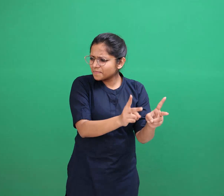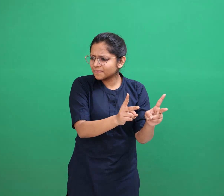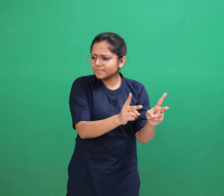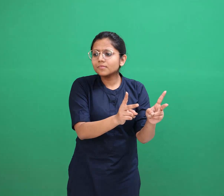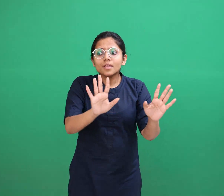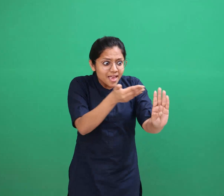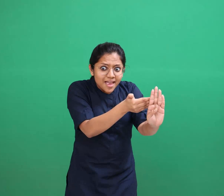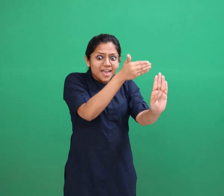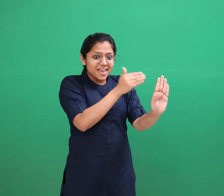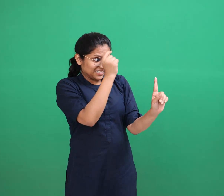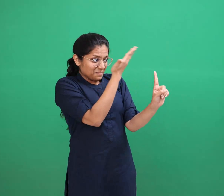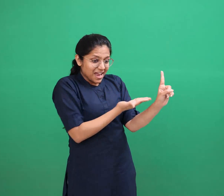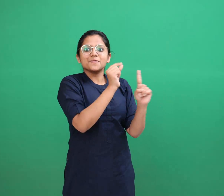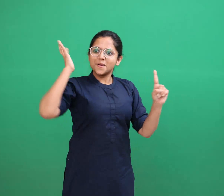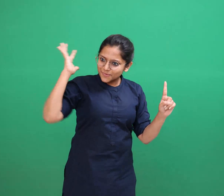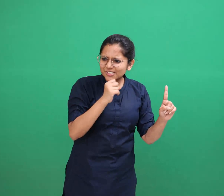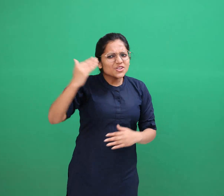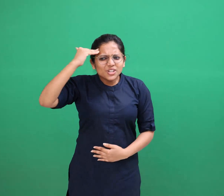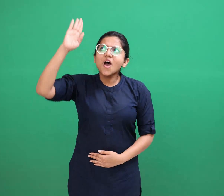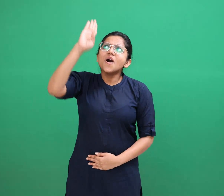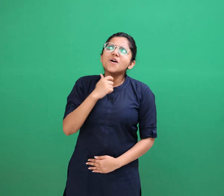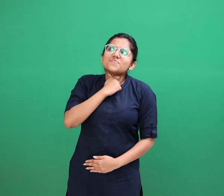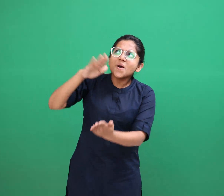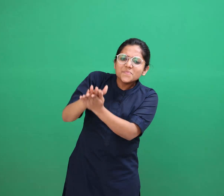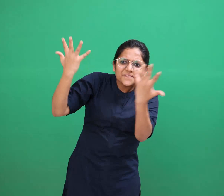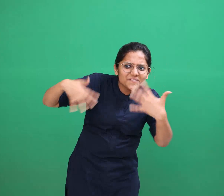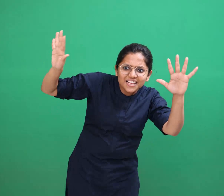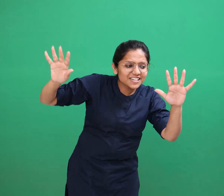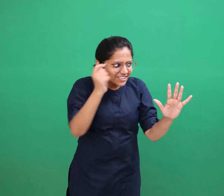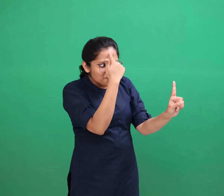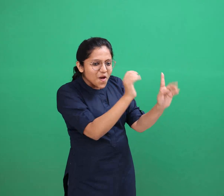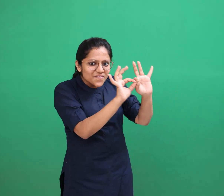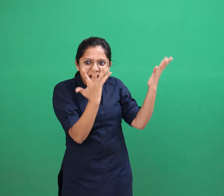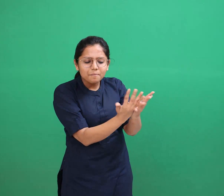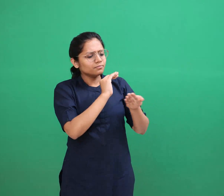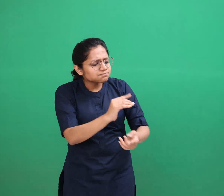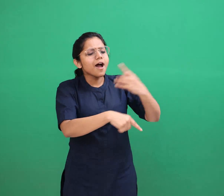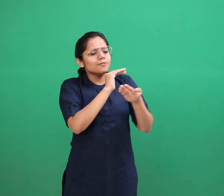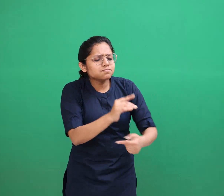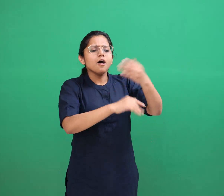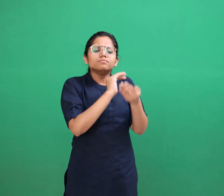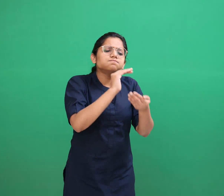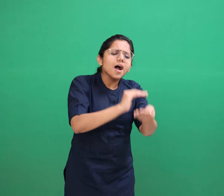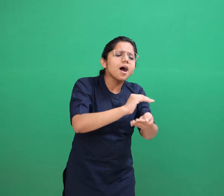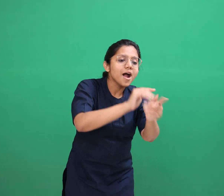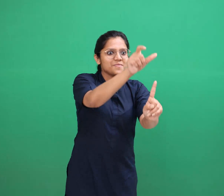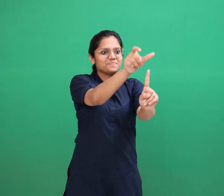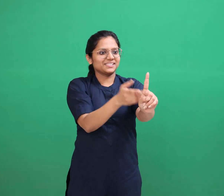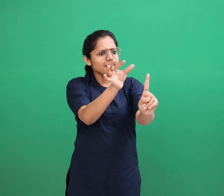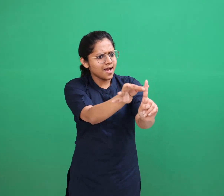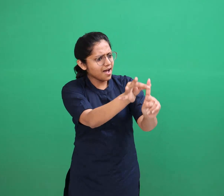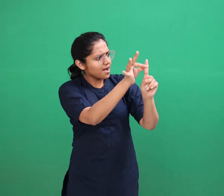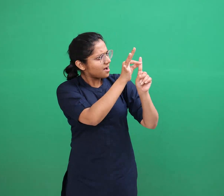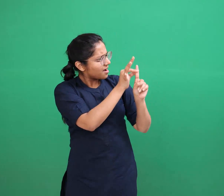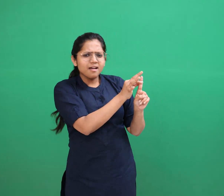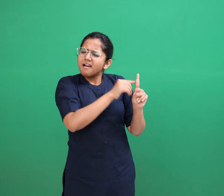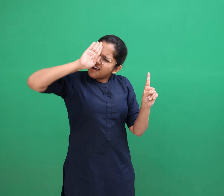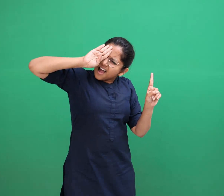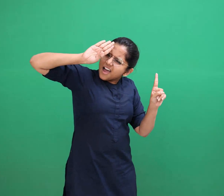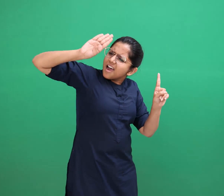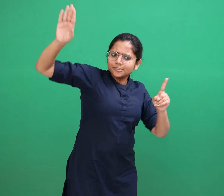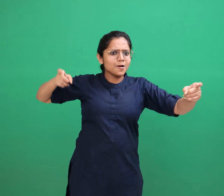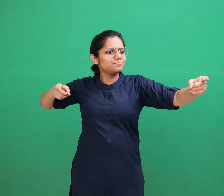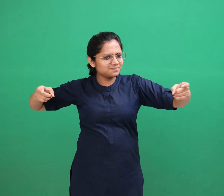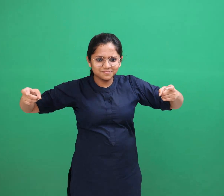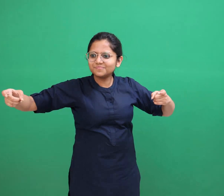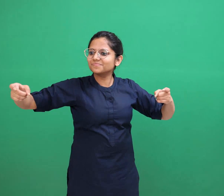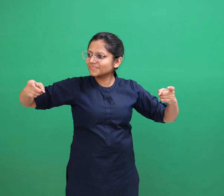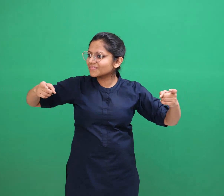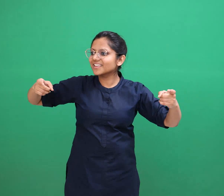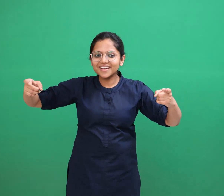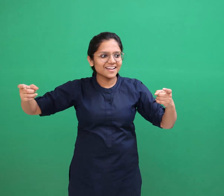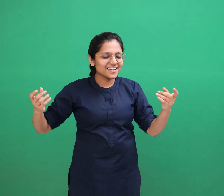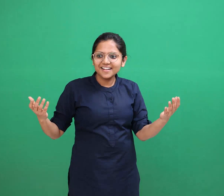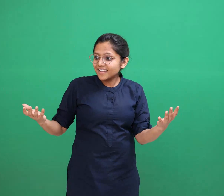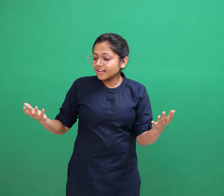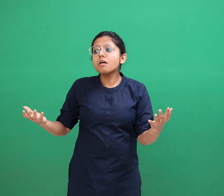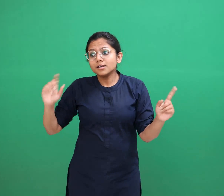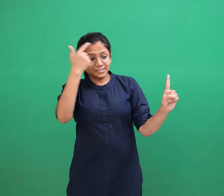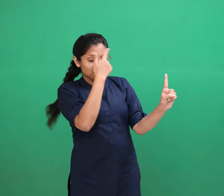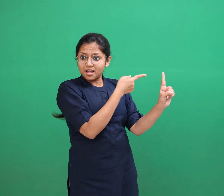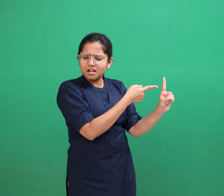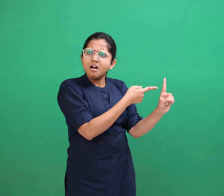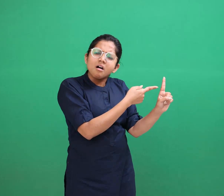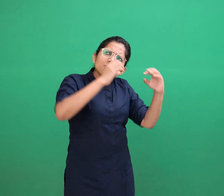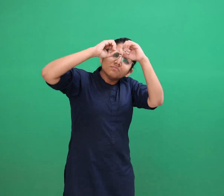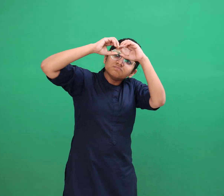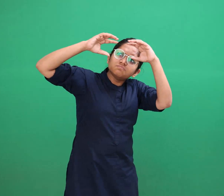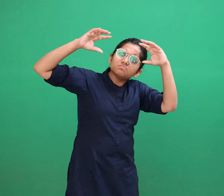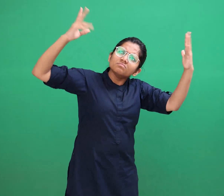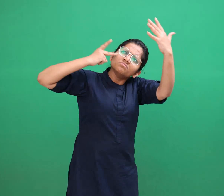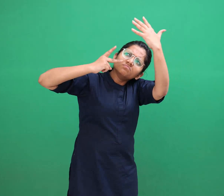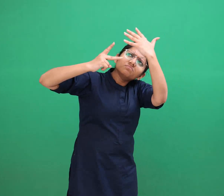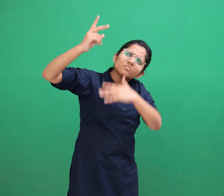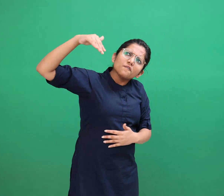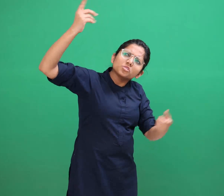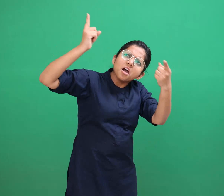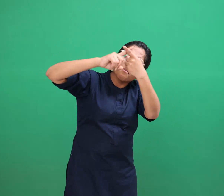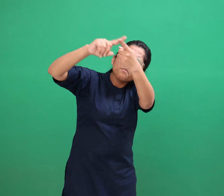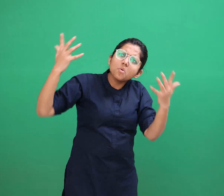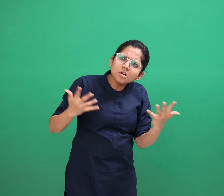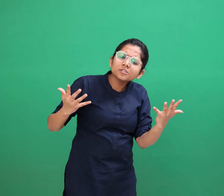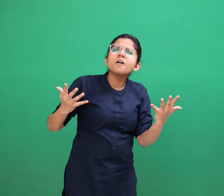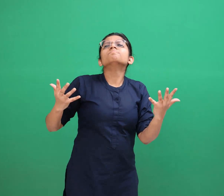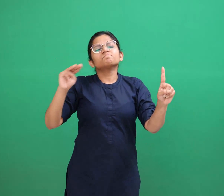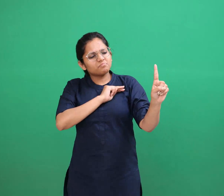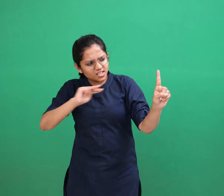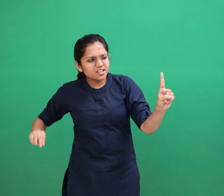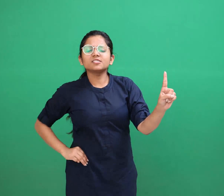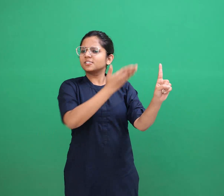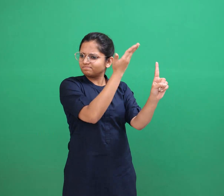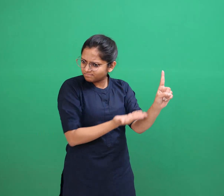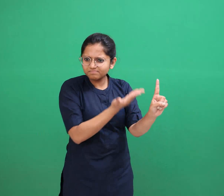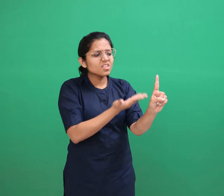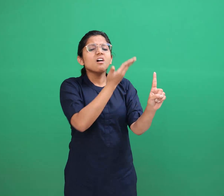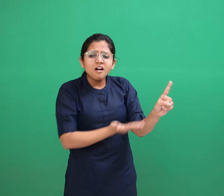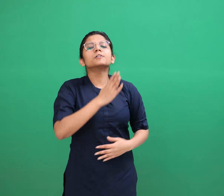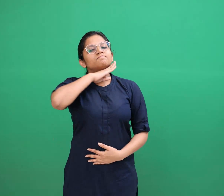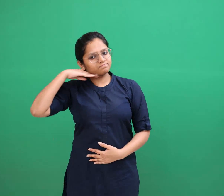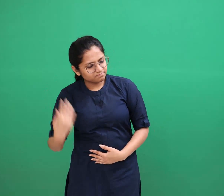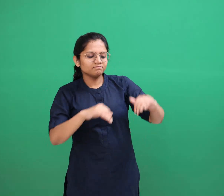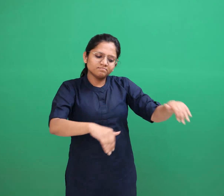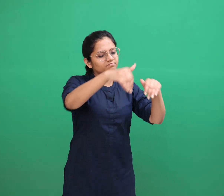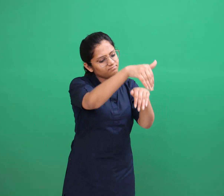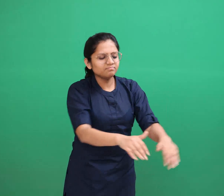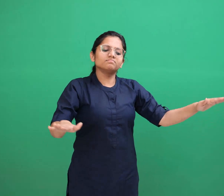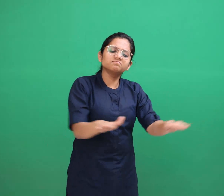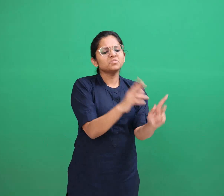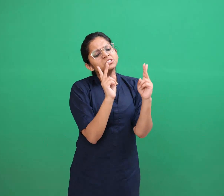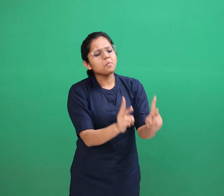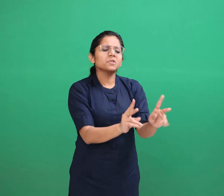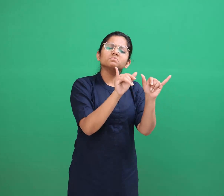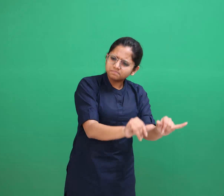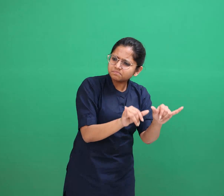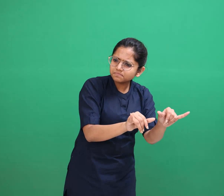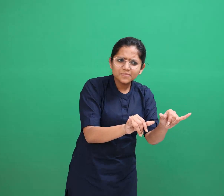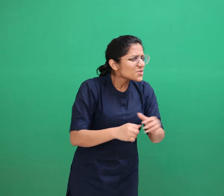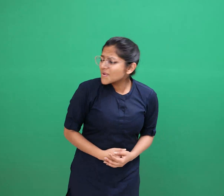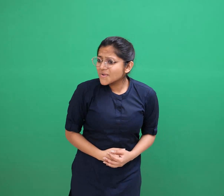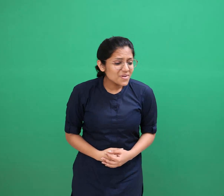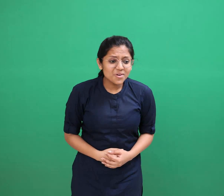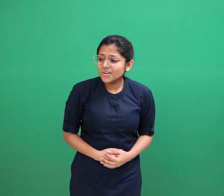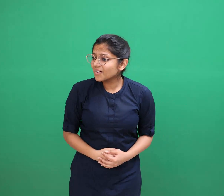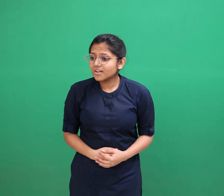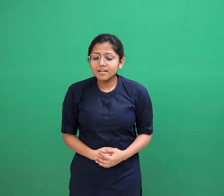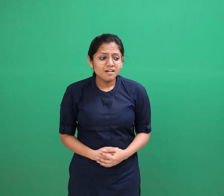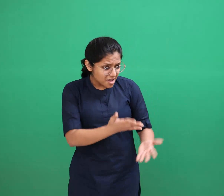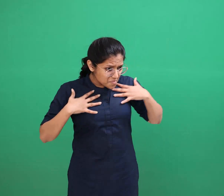But he was a prophet and knew that God had promised him on oath that He would place one of his descendants on his throne.